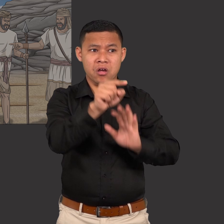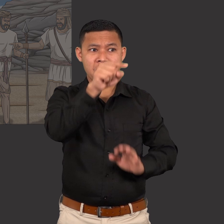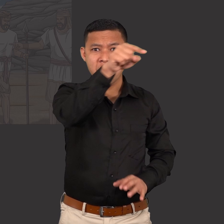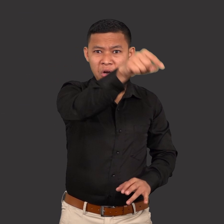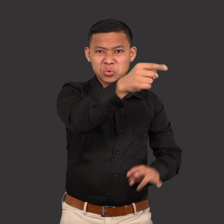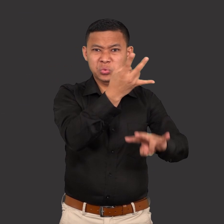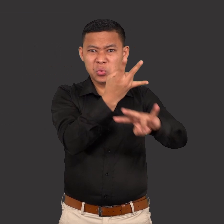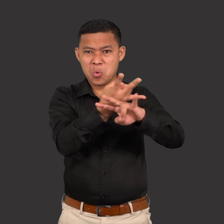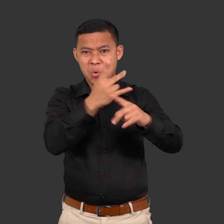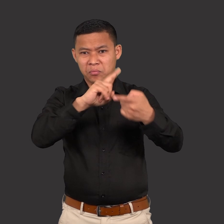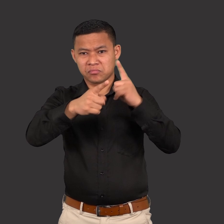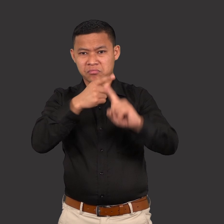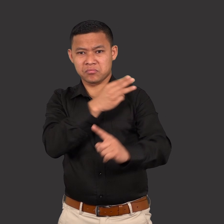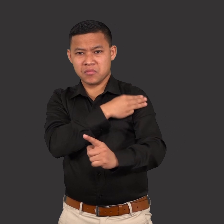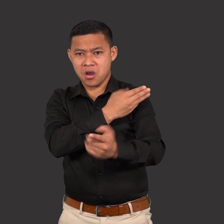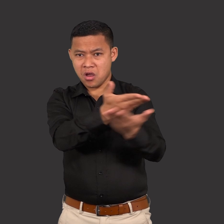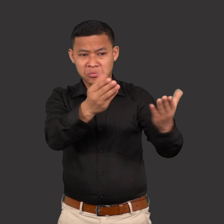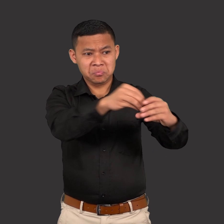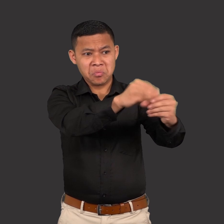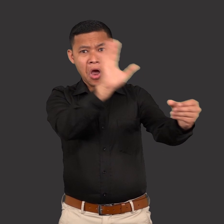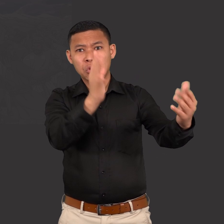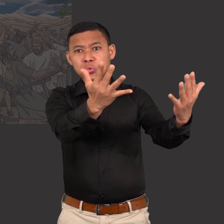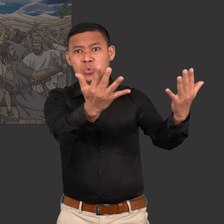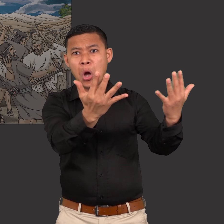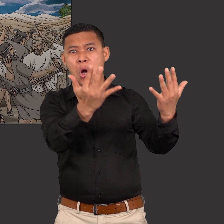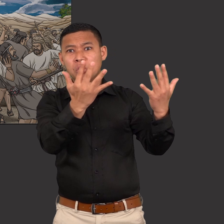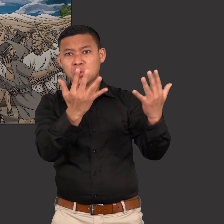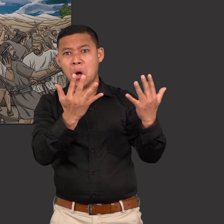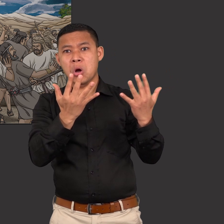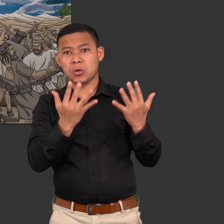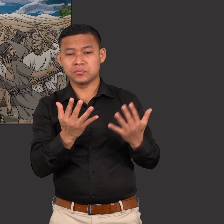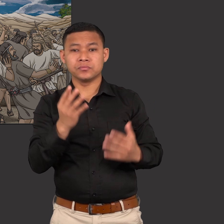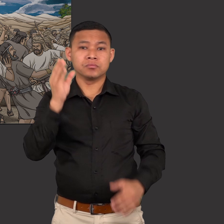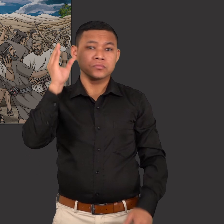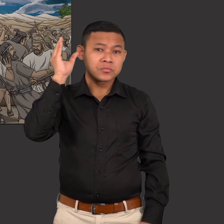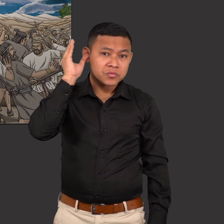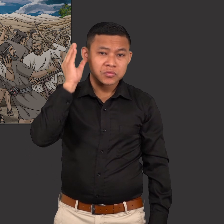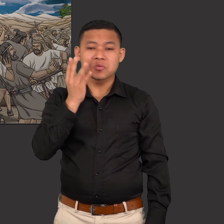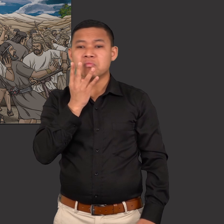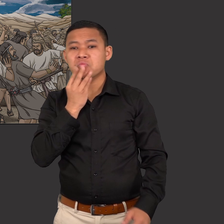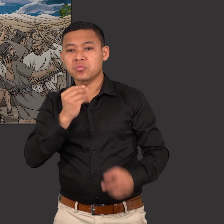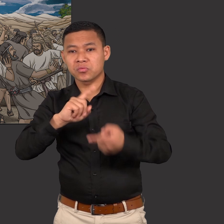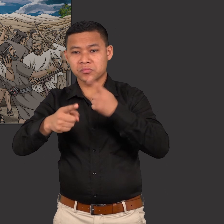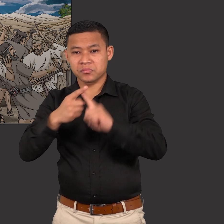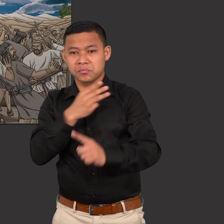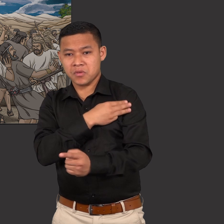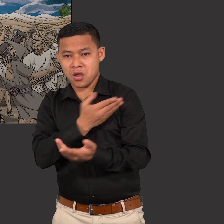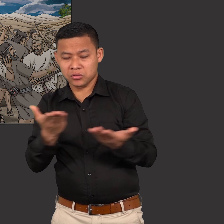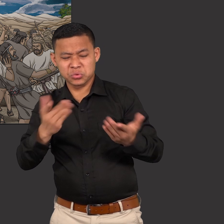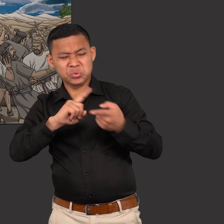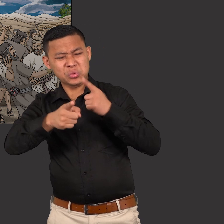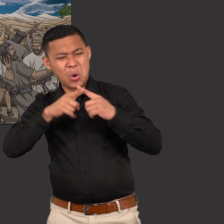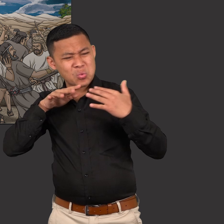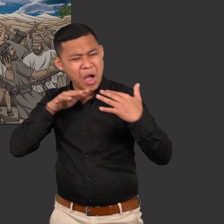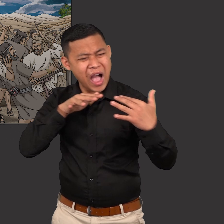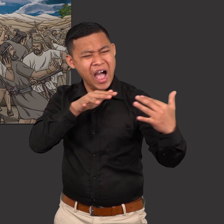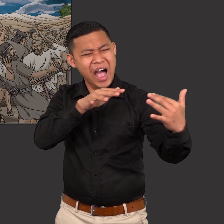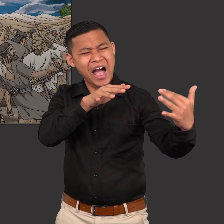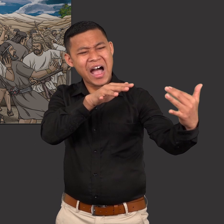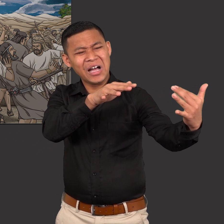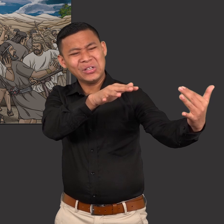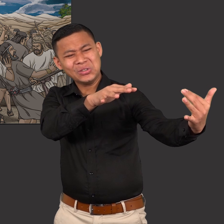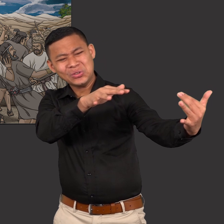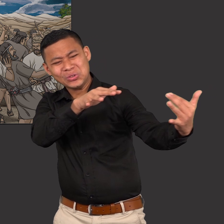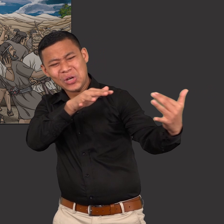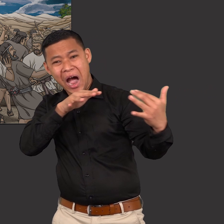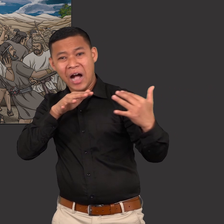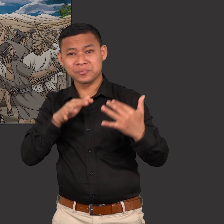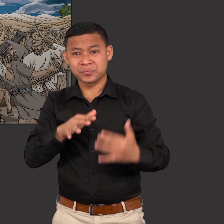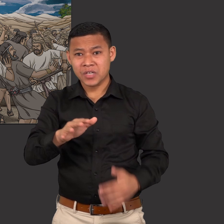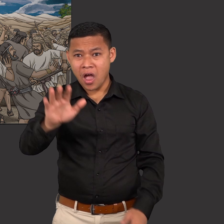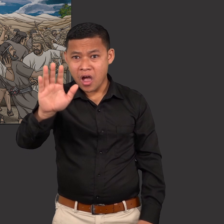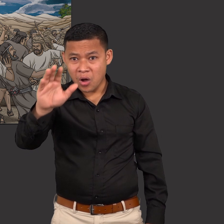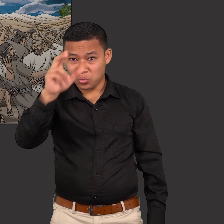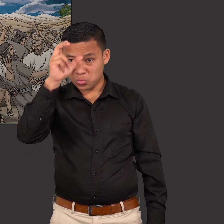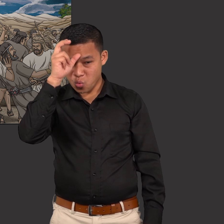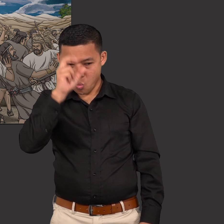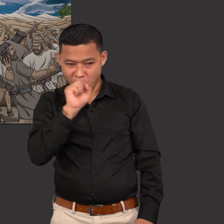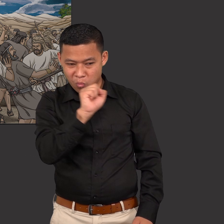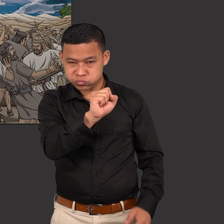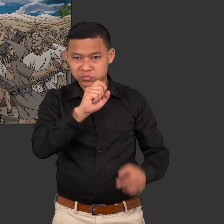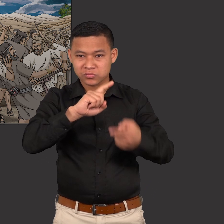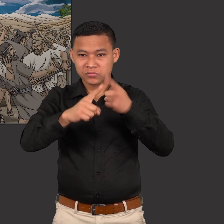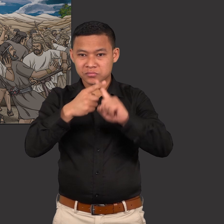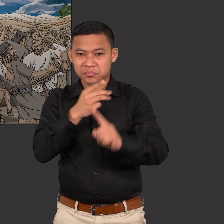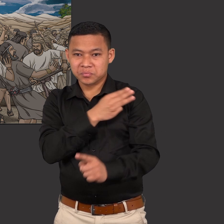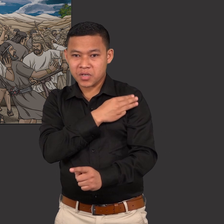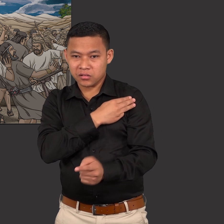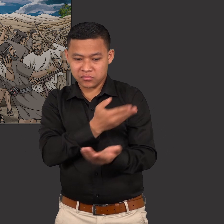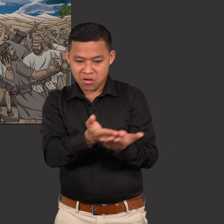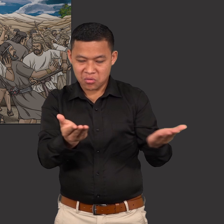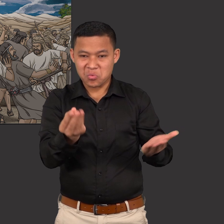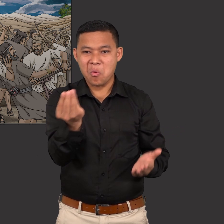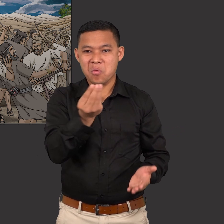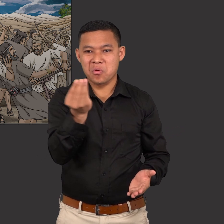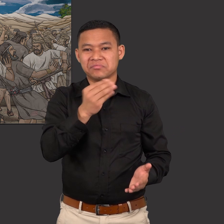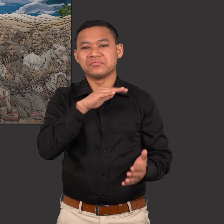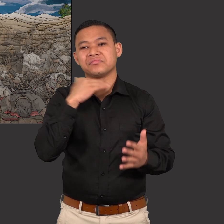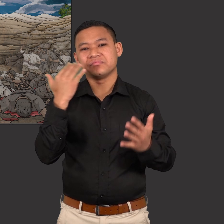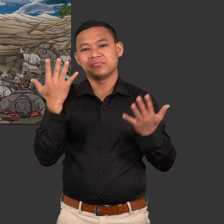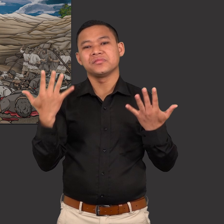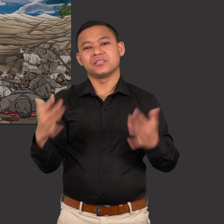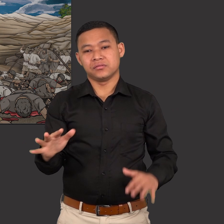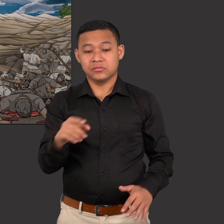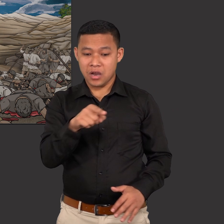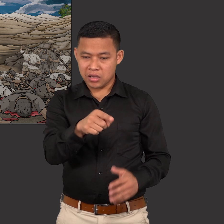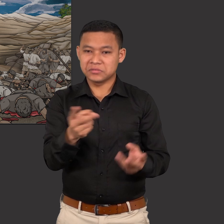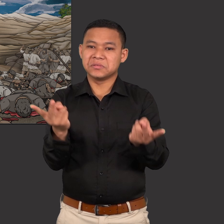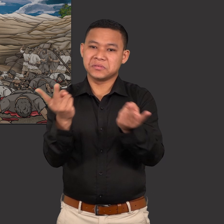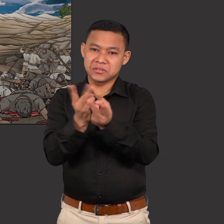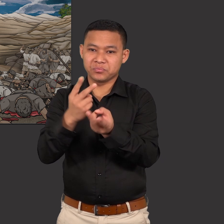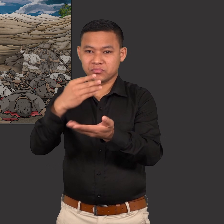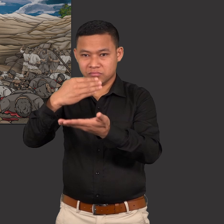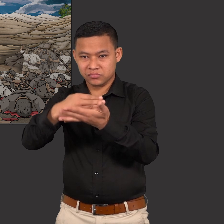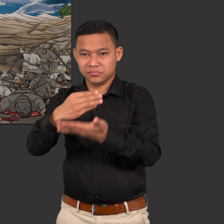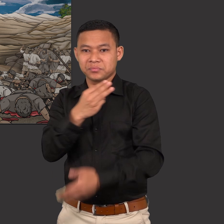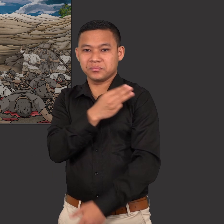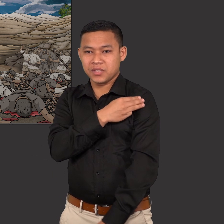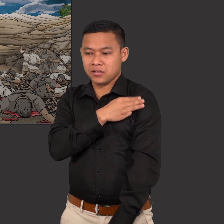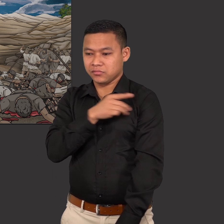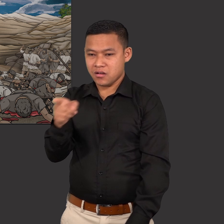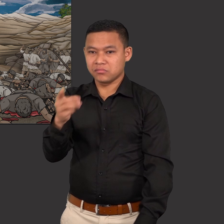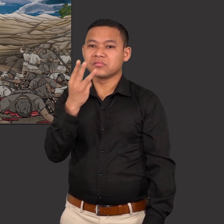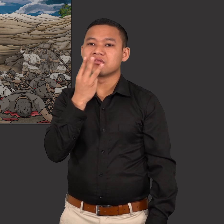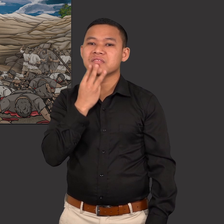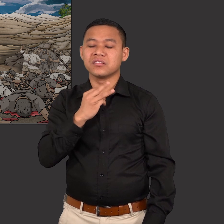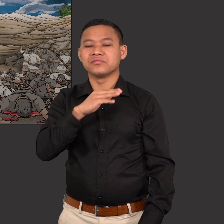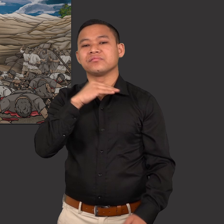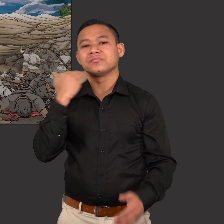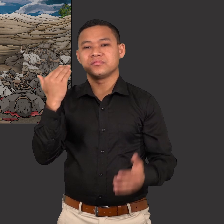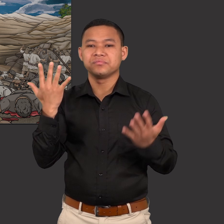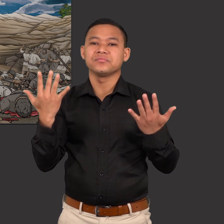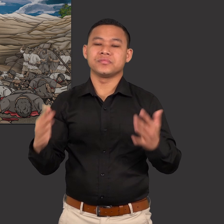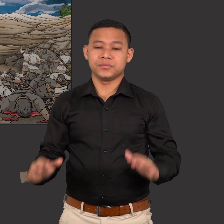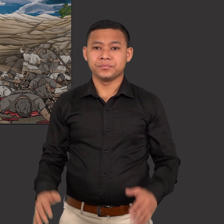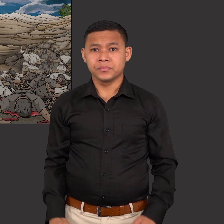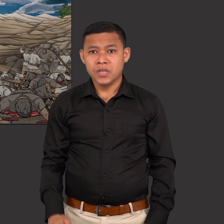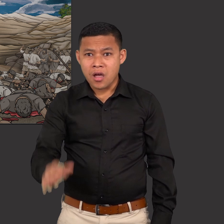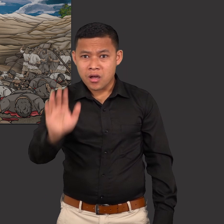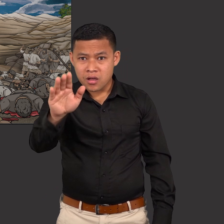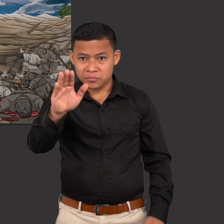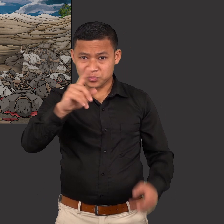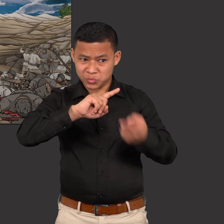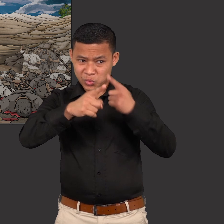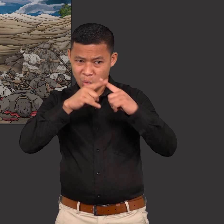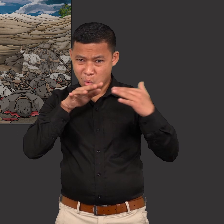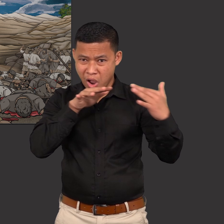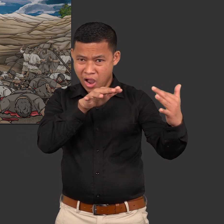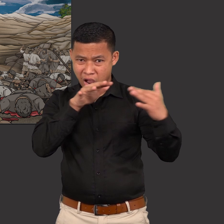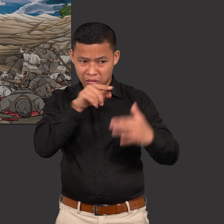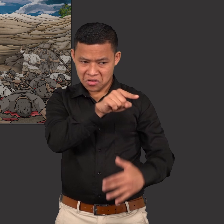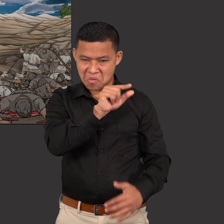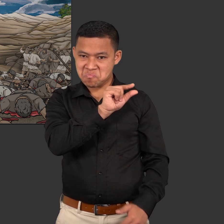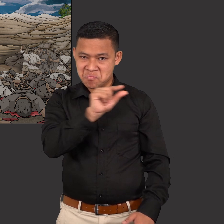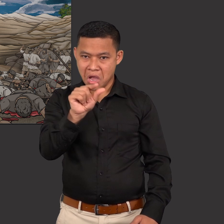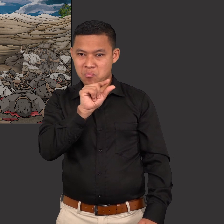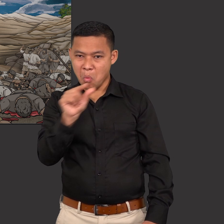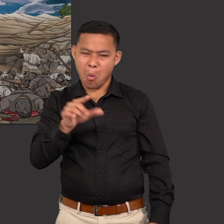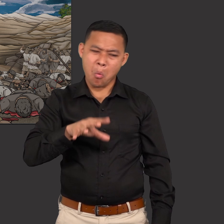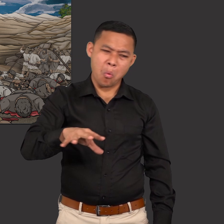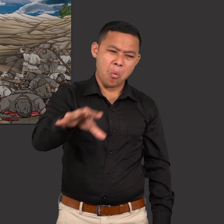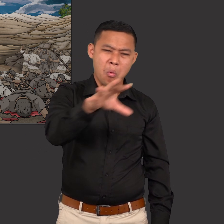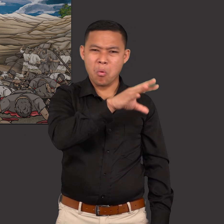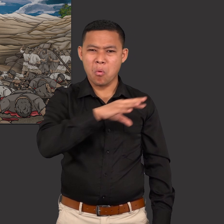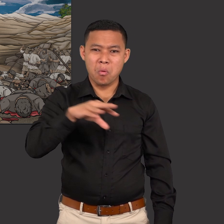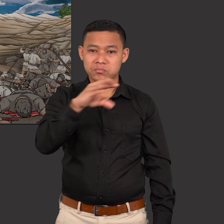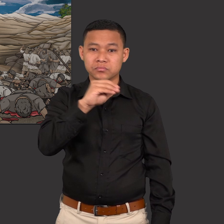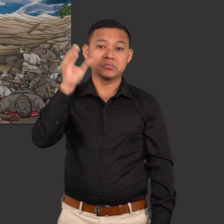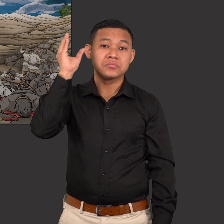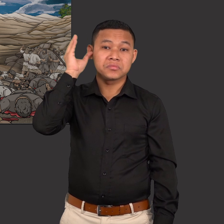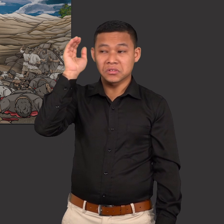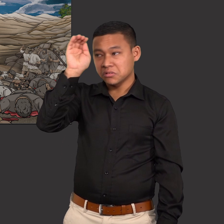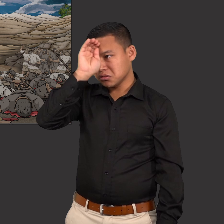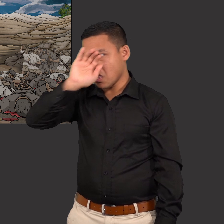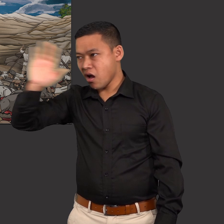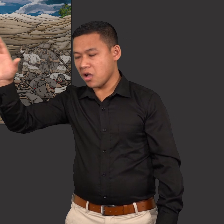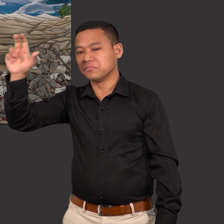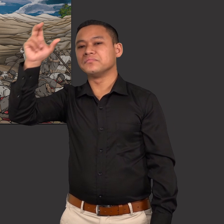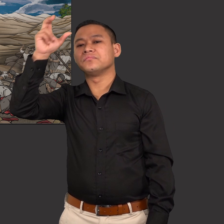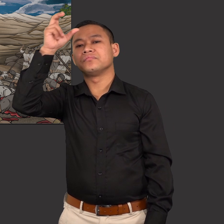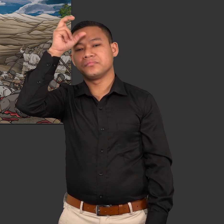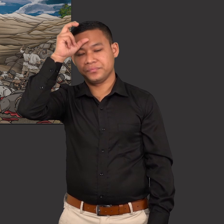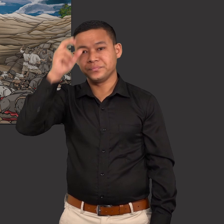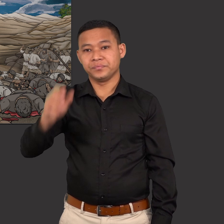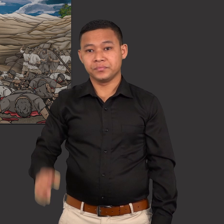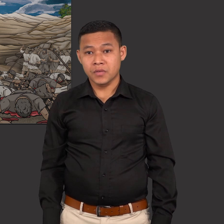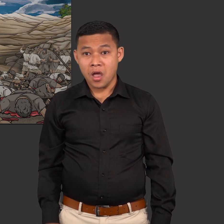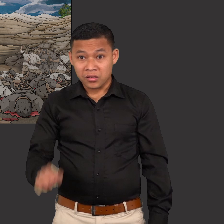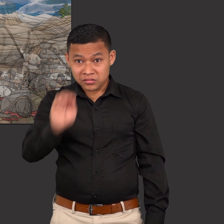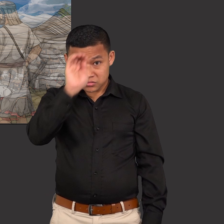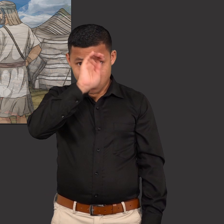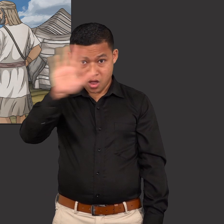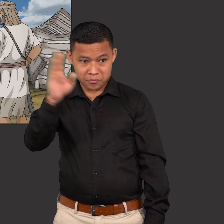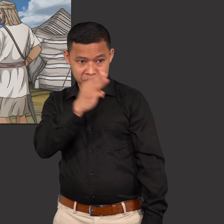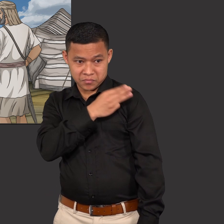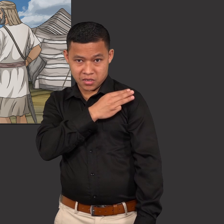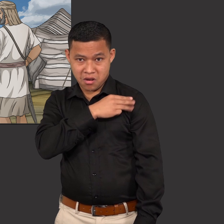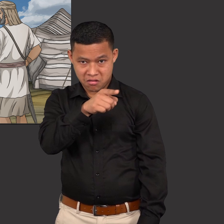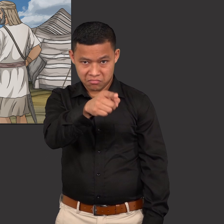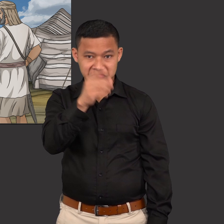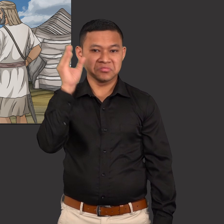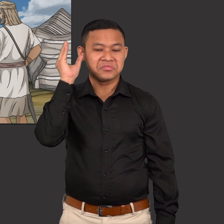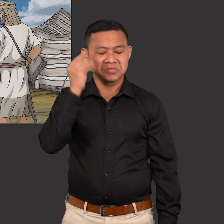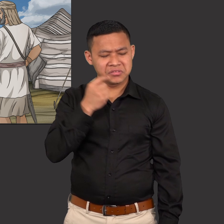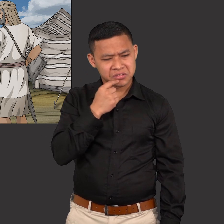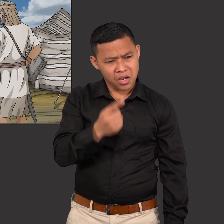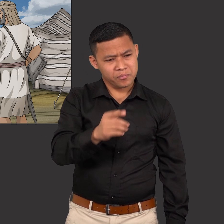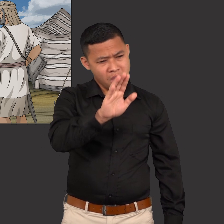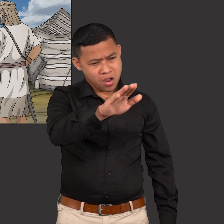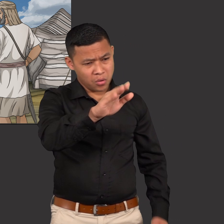And when the men of the city came out and fought against Joab, some of David’s servants fell, and Uriah the Hittite also died.